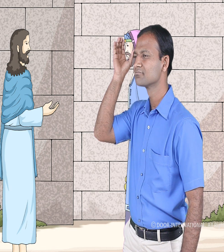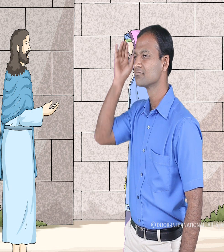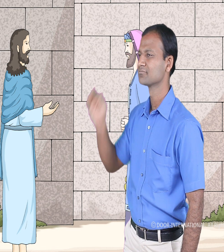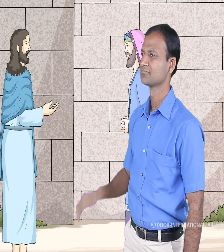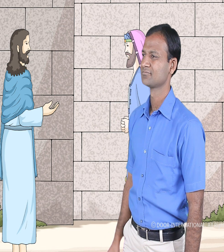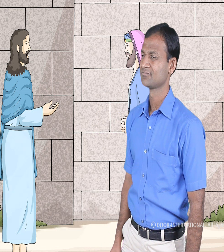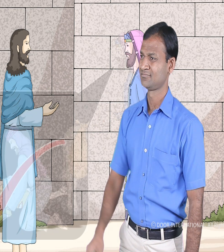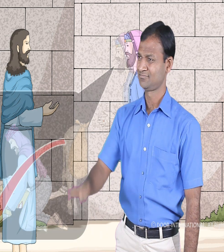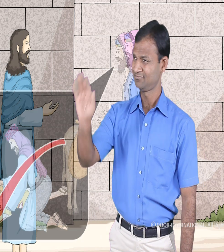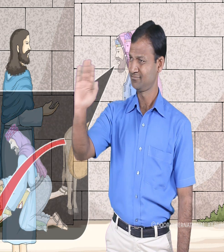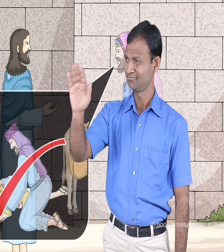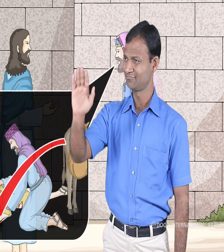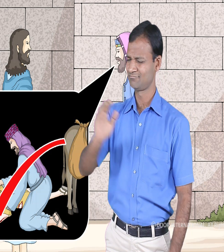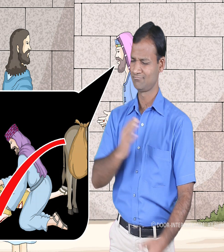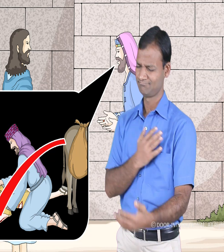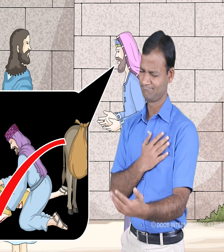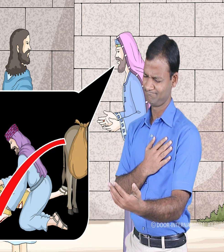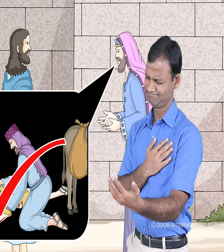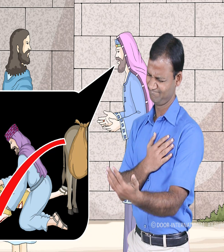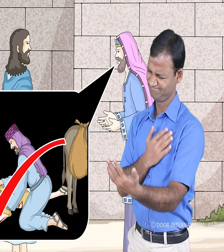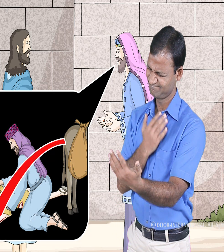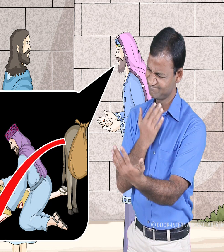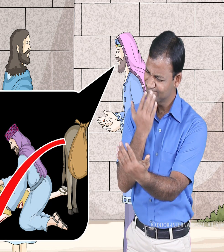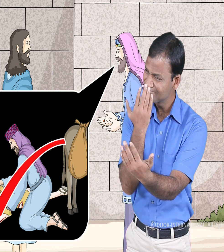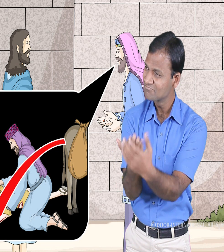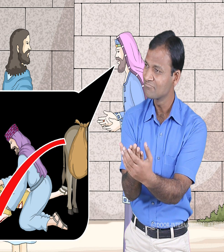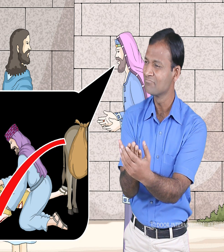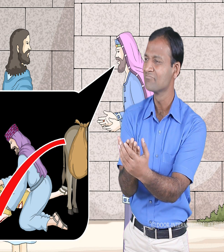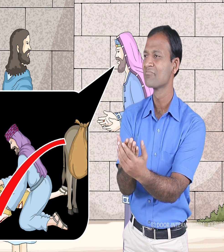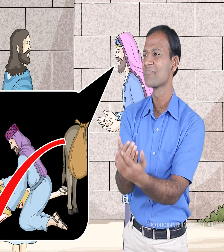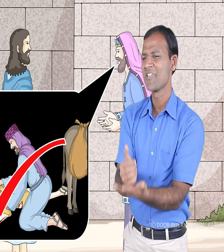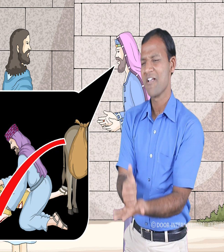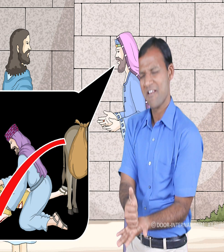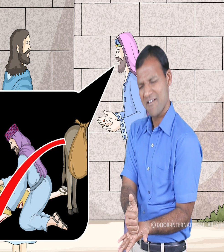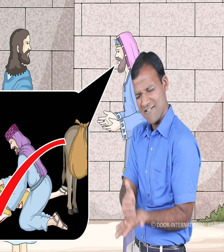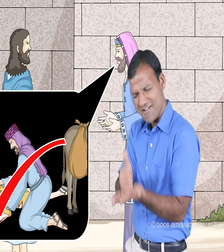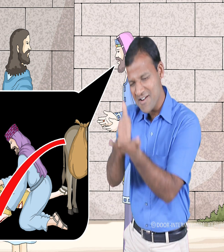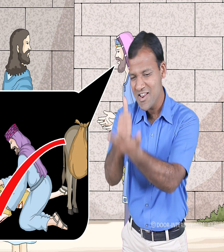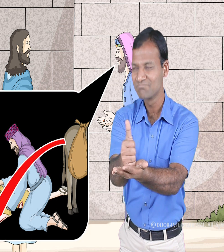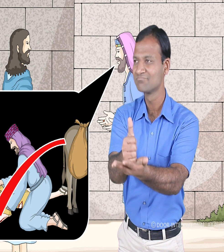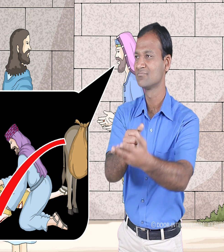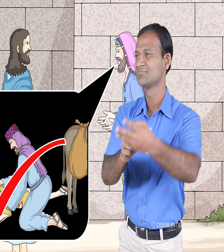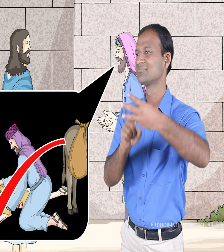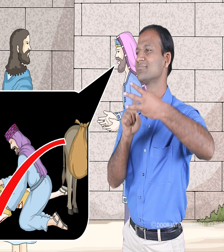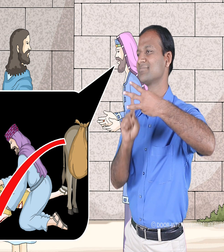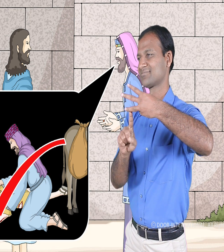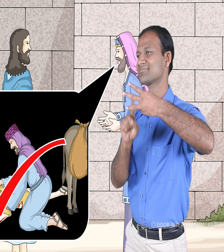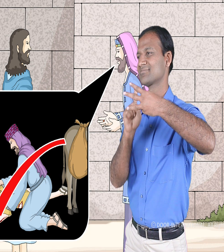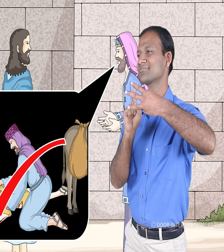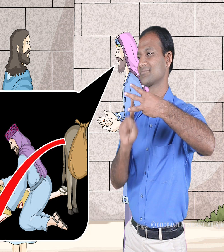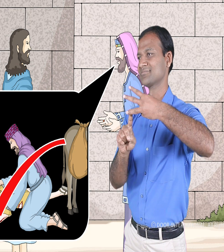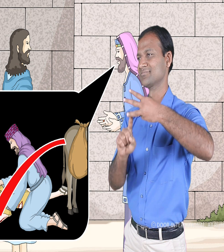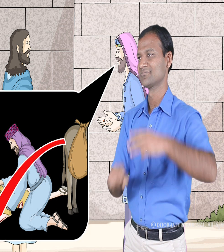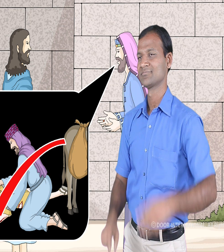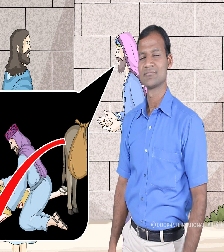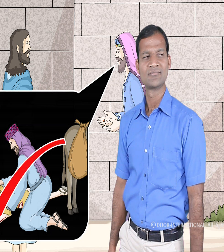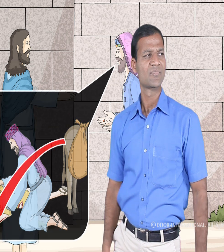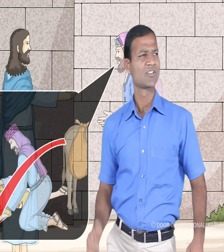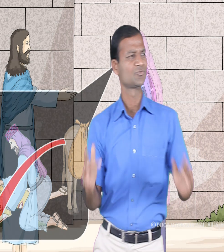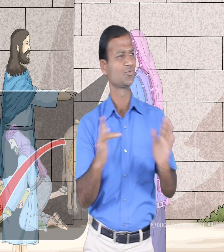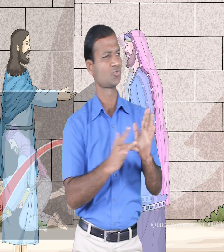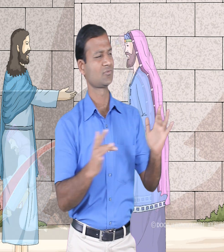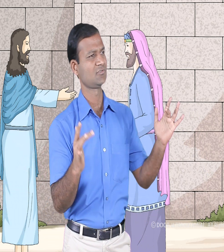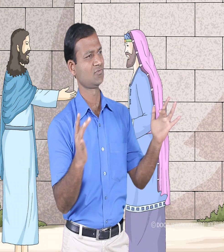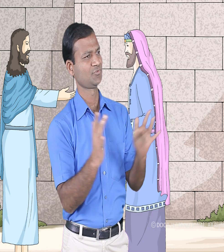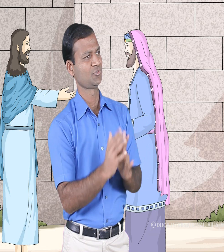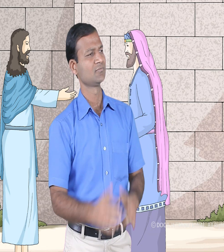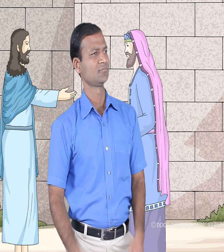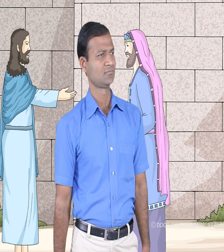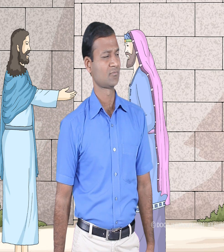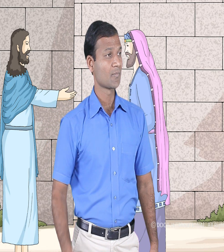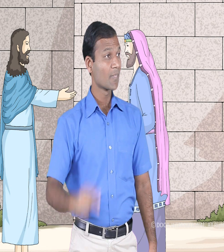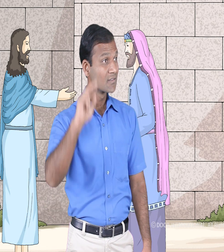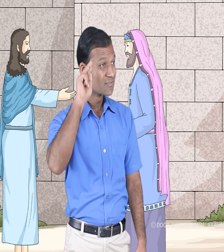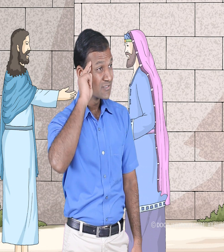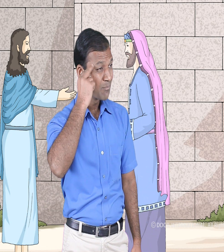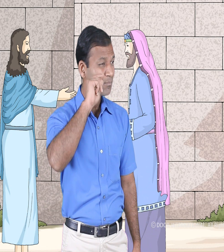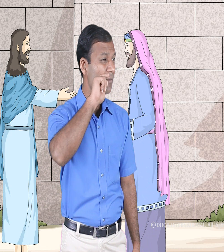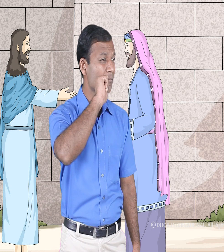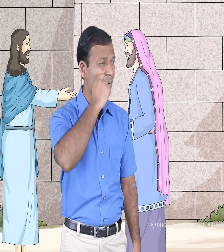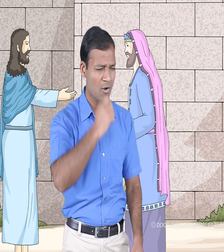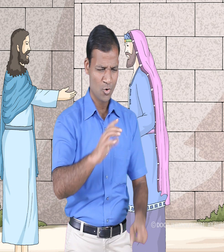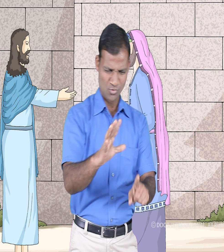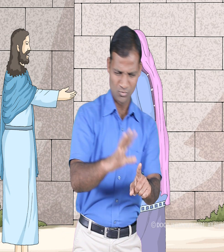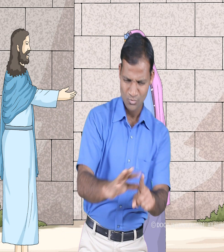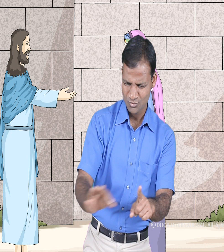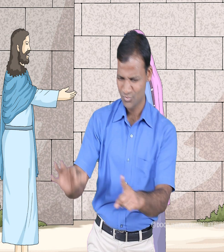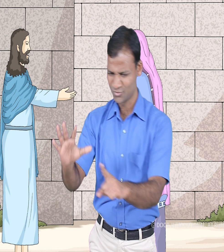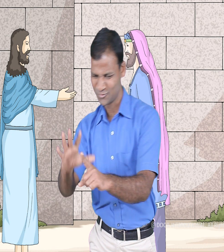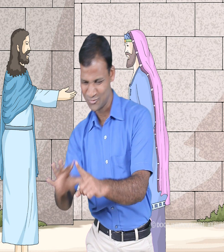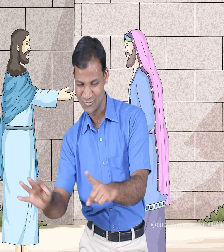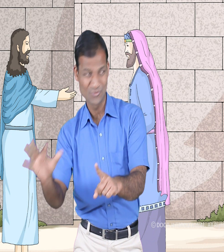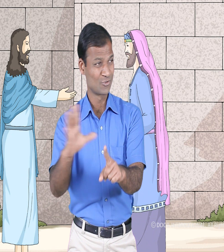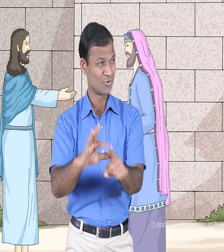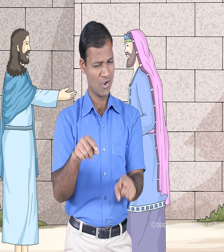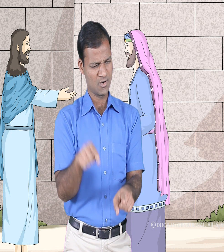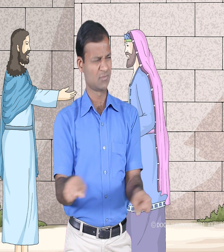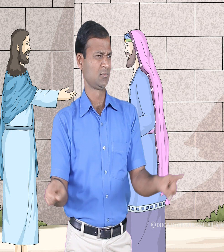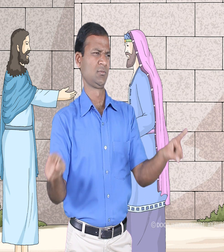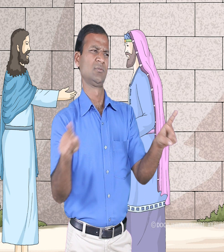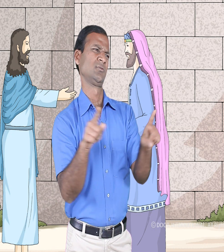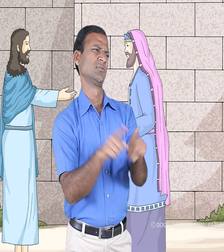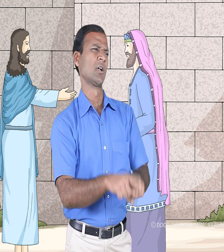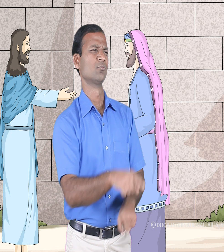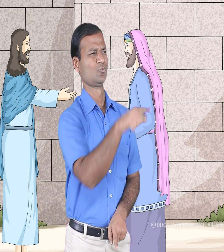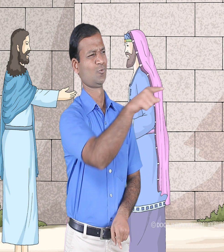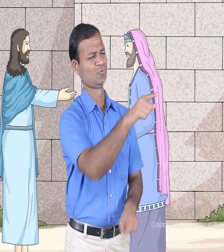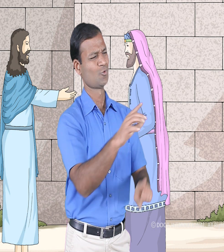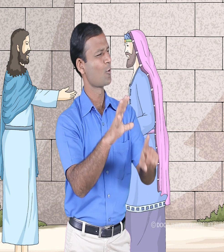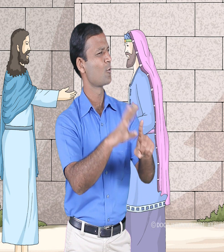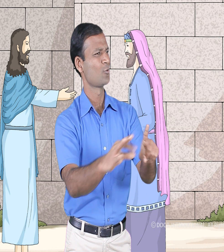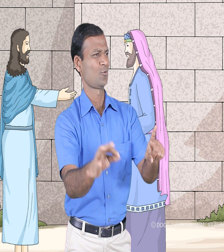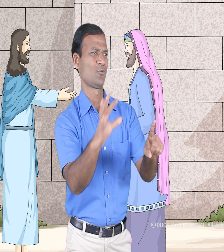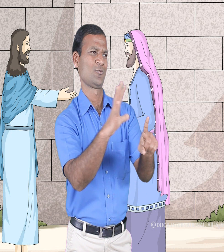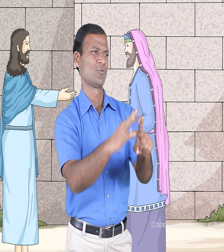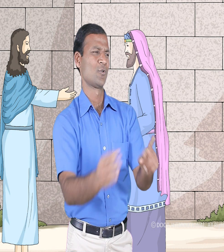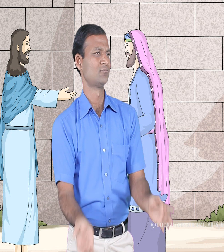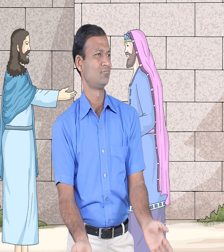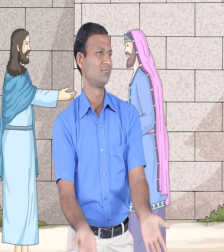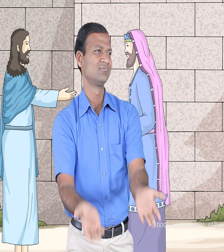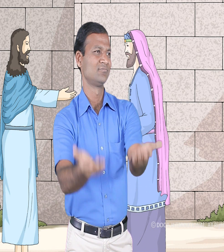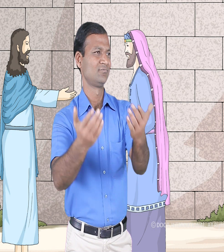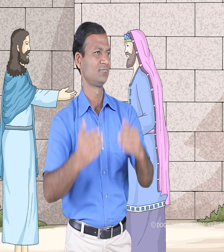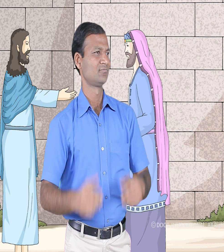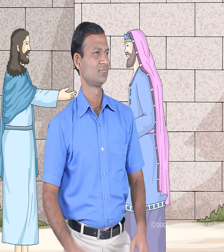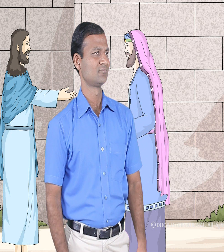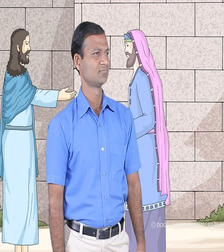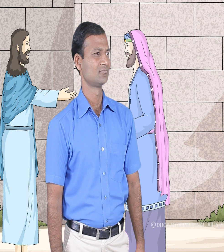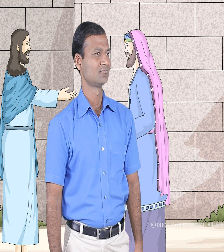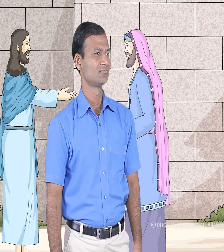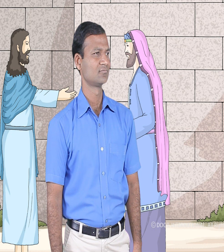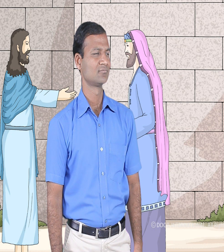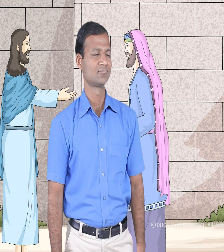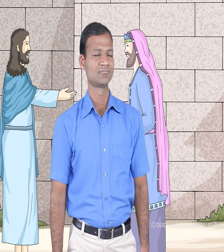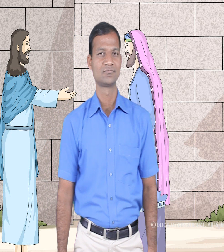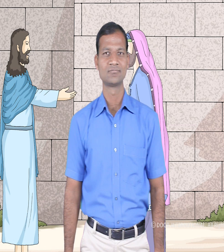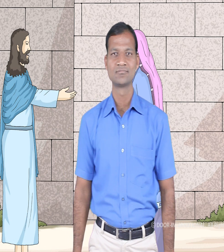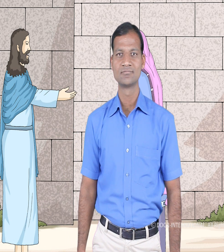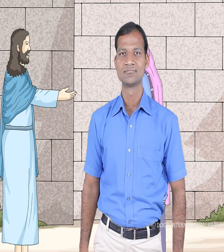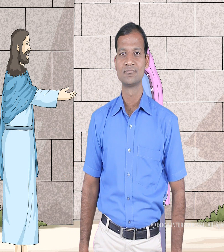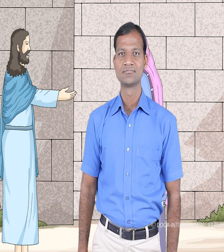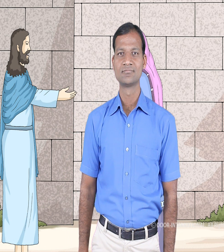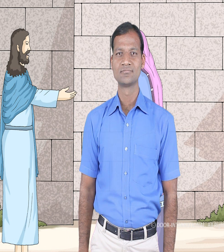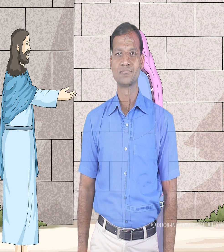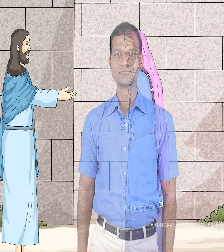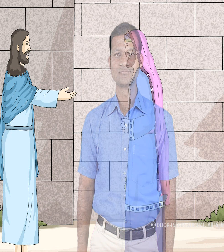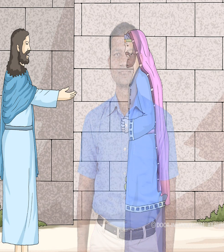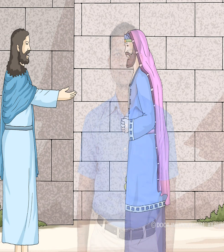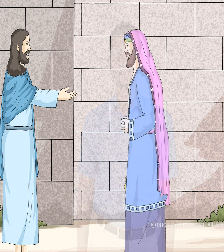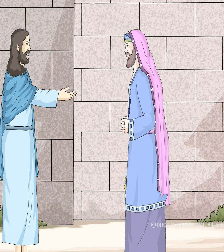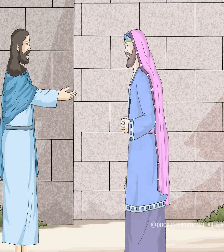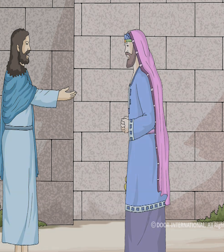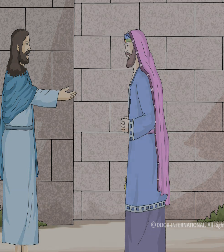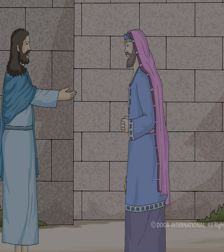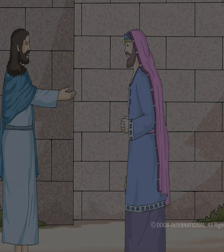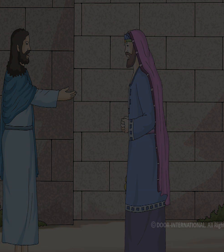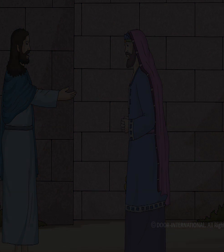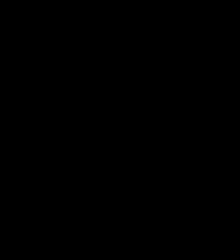“The one who showed him mercy,” replied the expert in the law. Then Jesus told him, “Go and do likewise.”